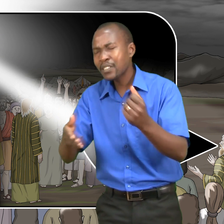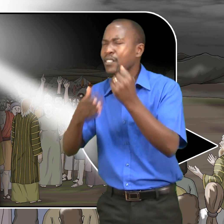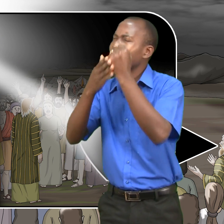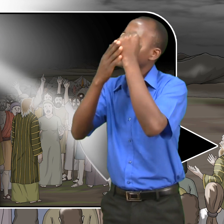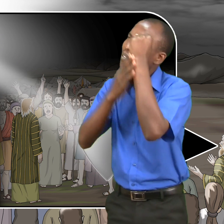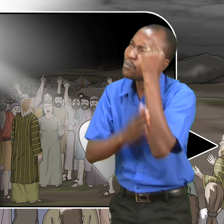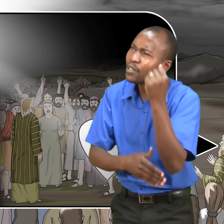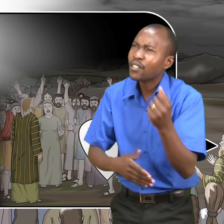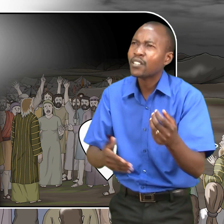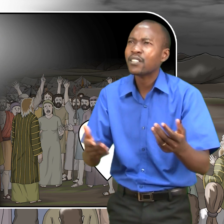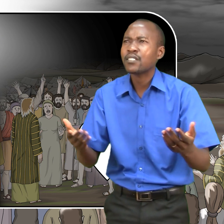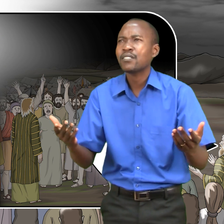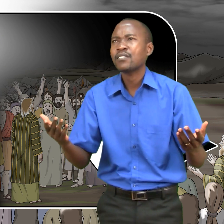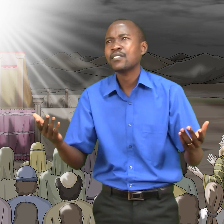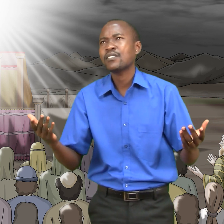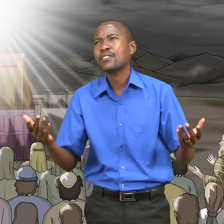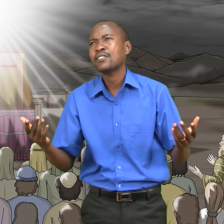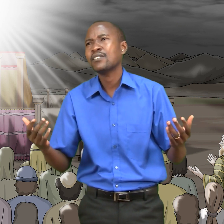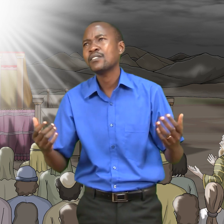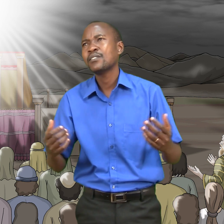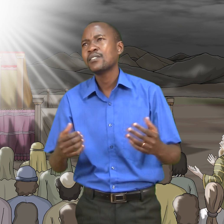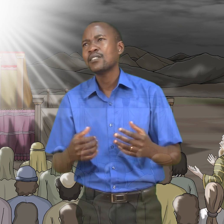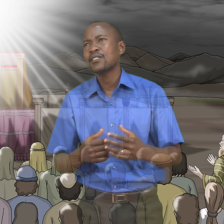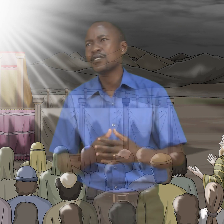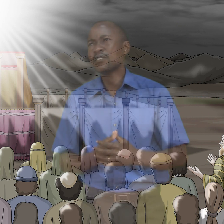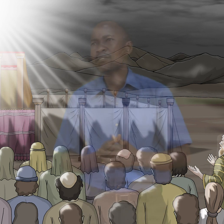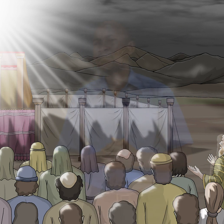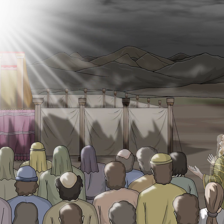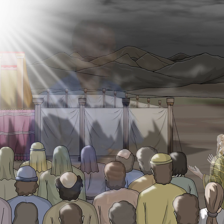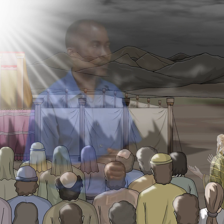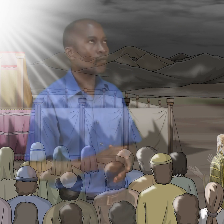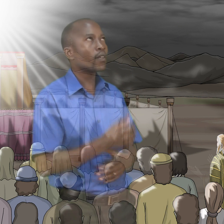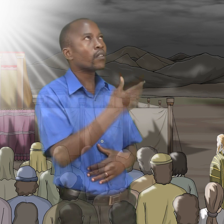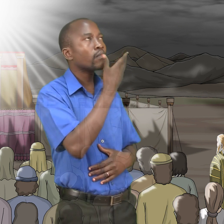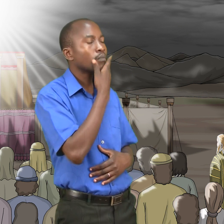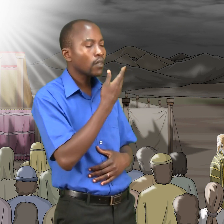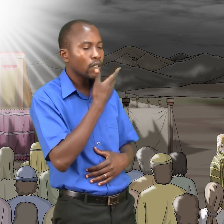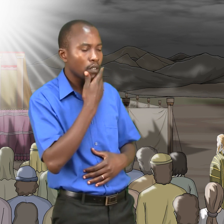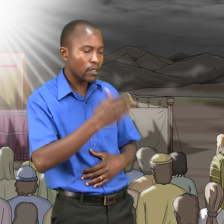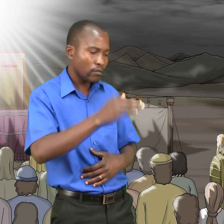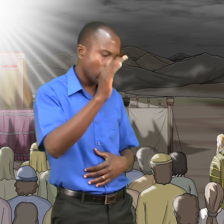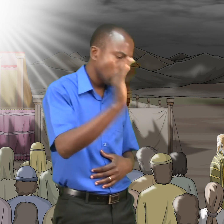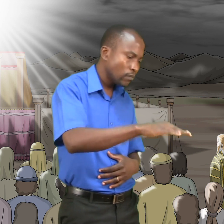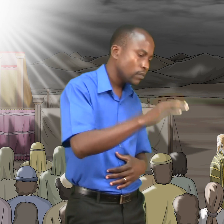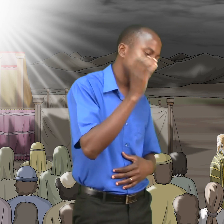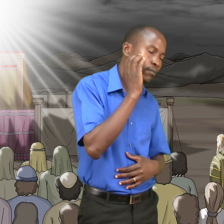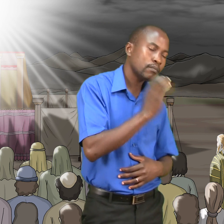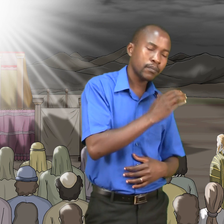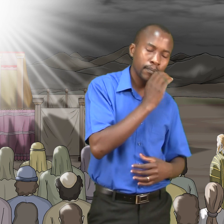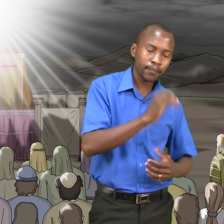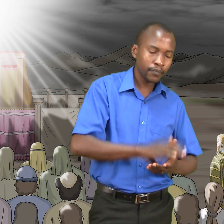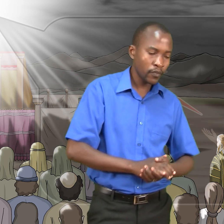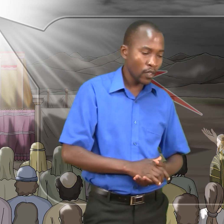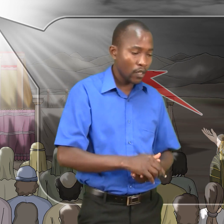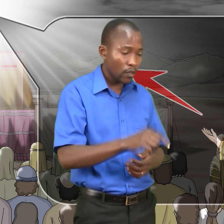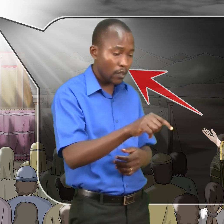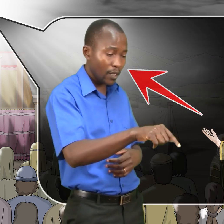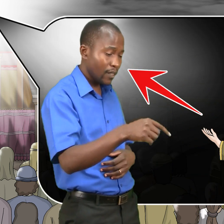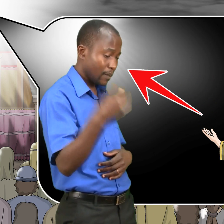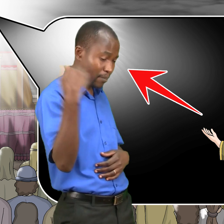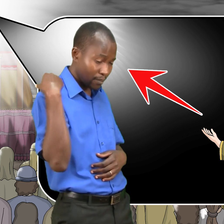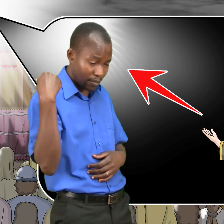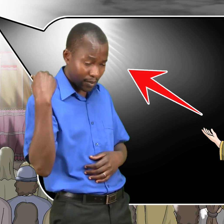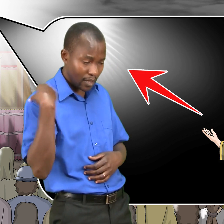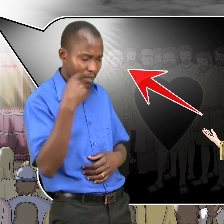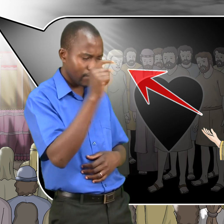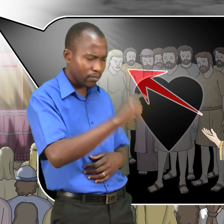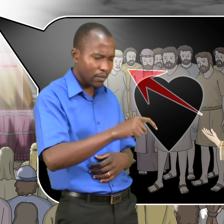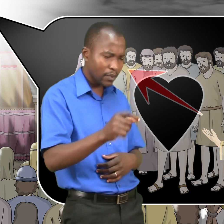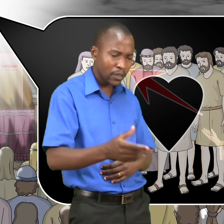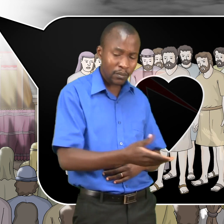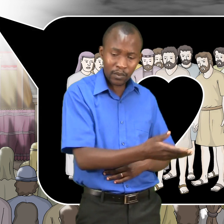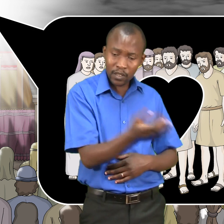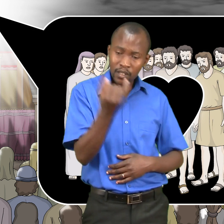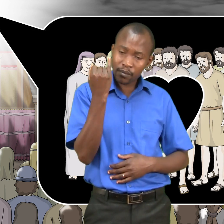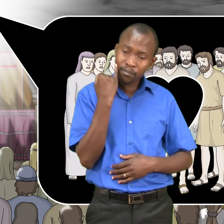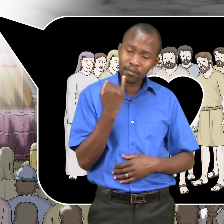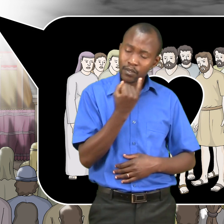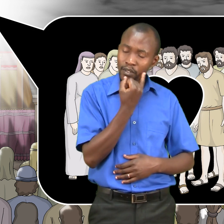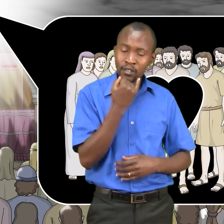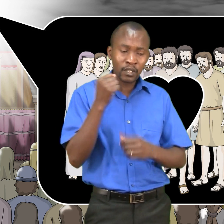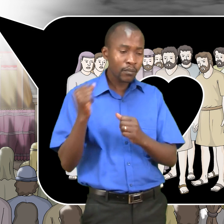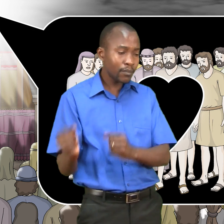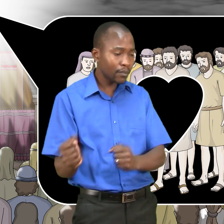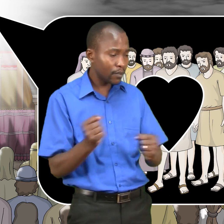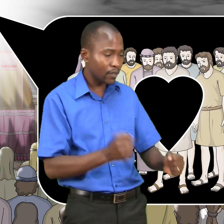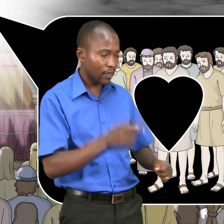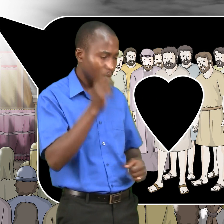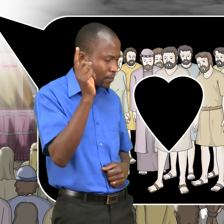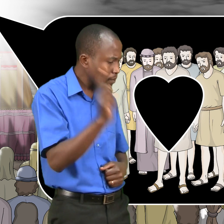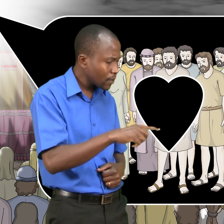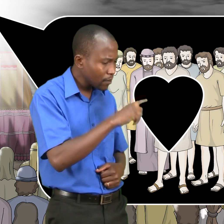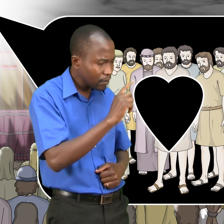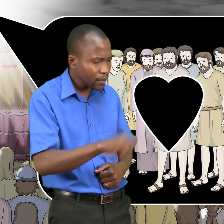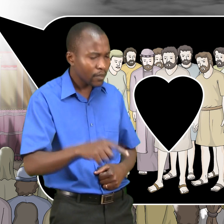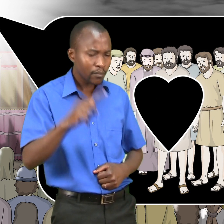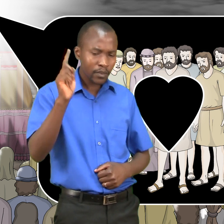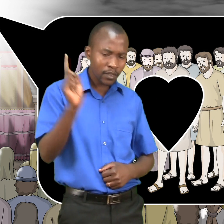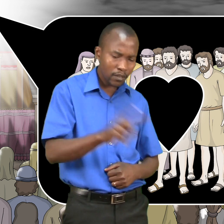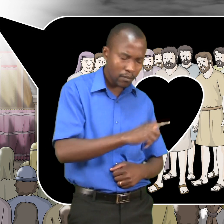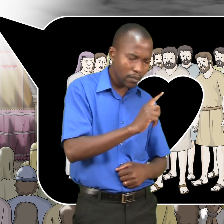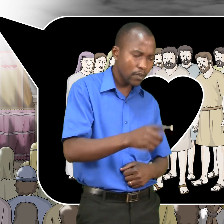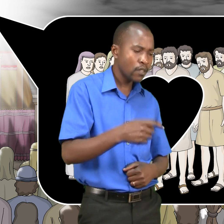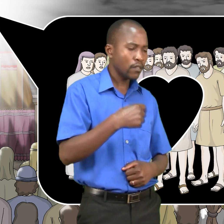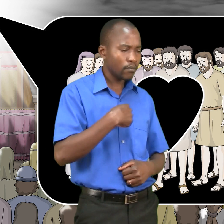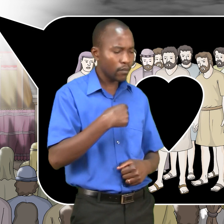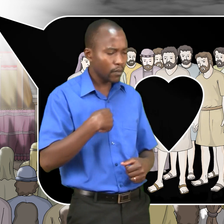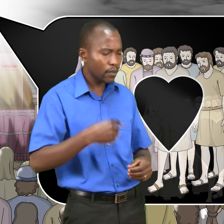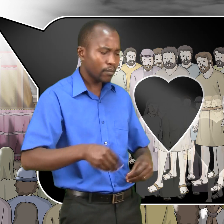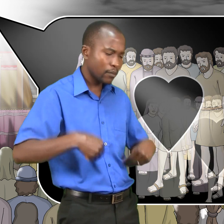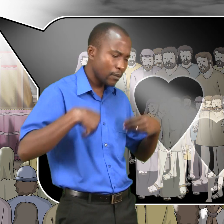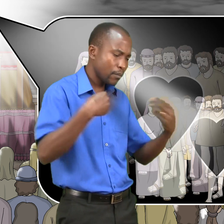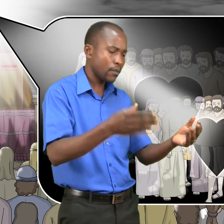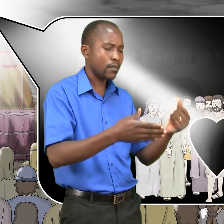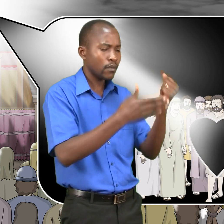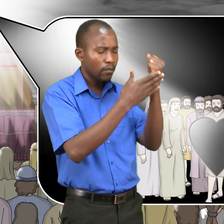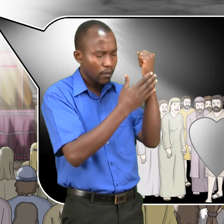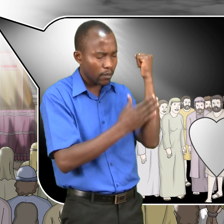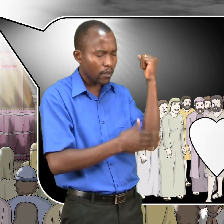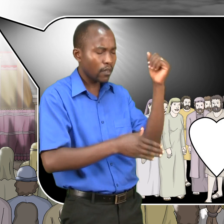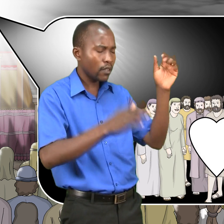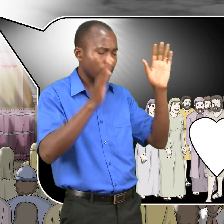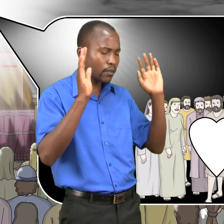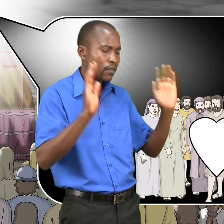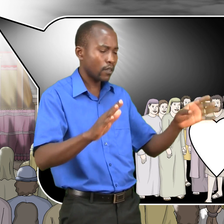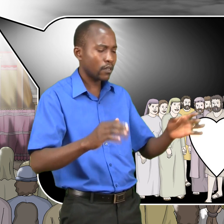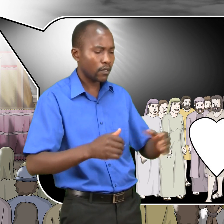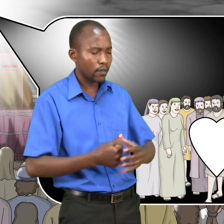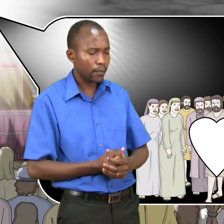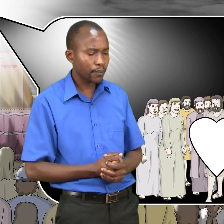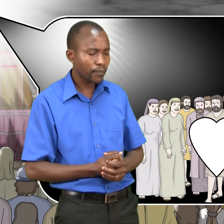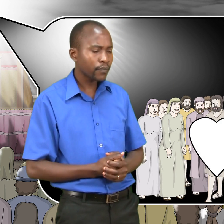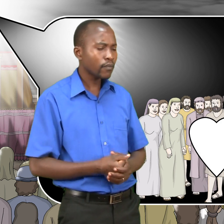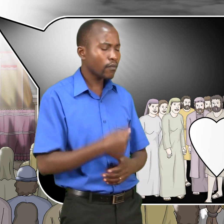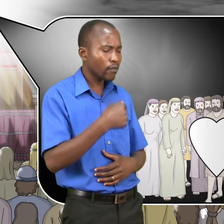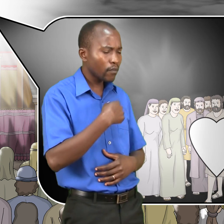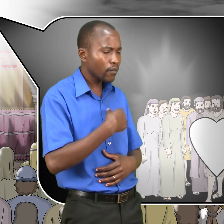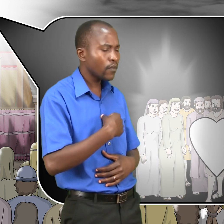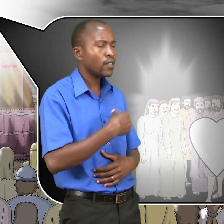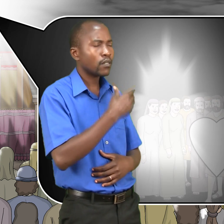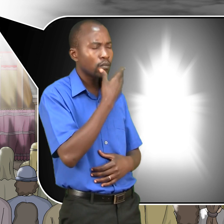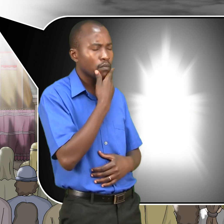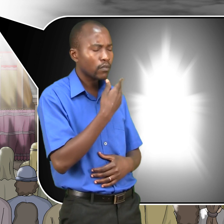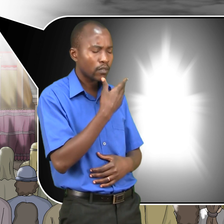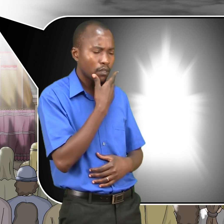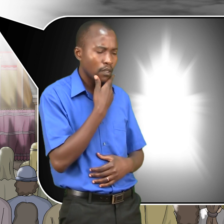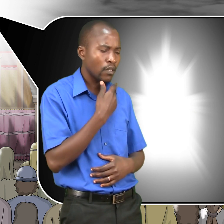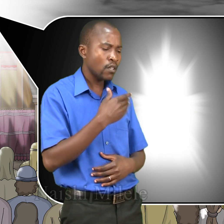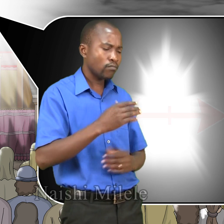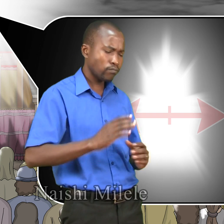“I have pardoned them as you requested,” the LORD replied.